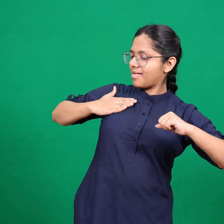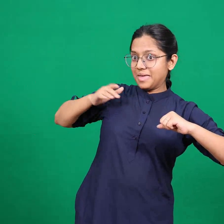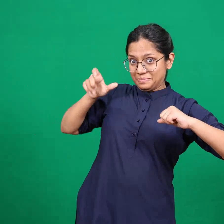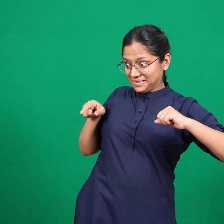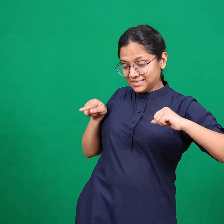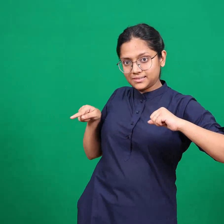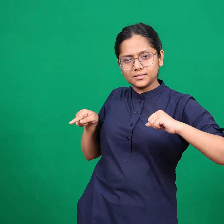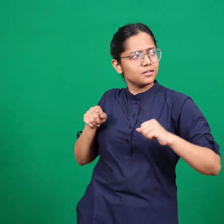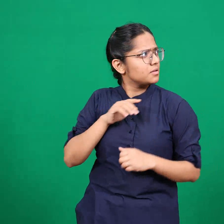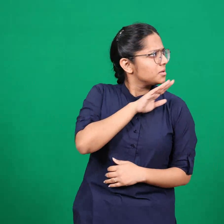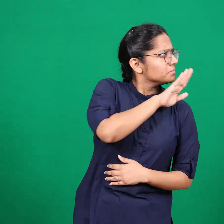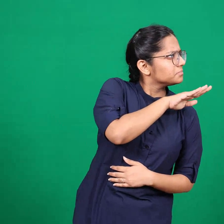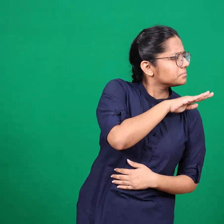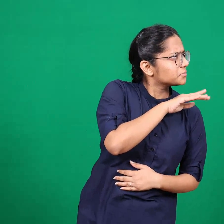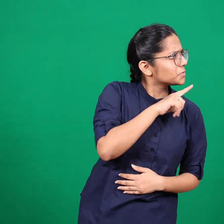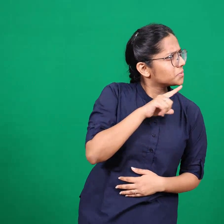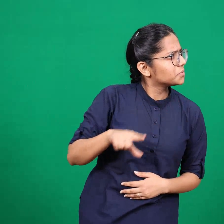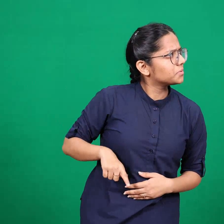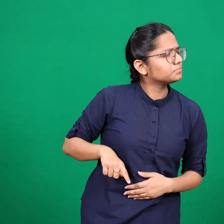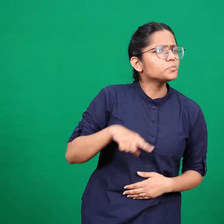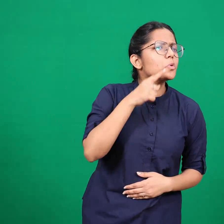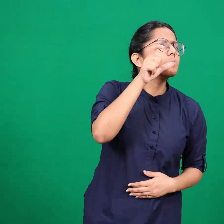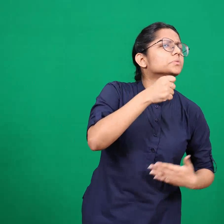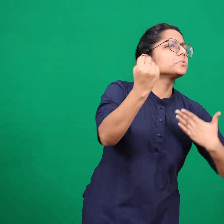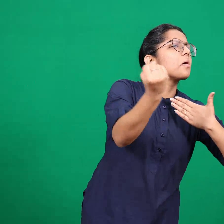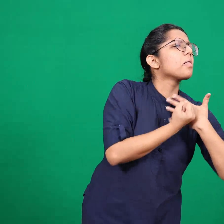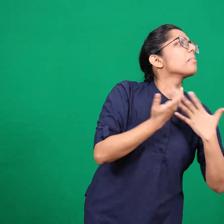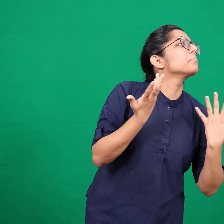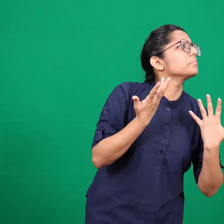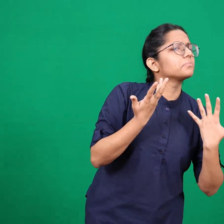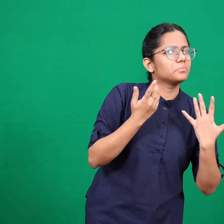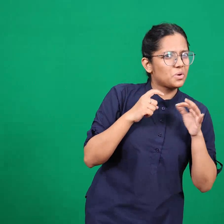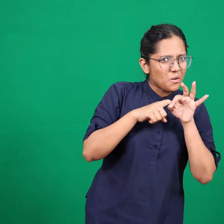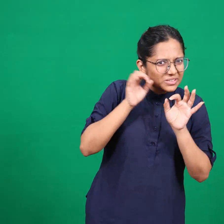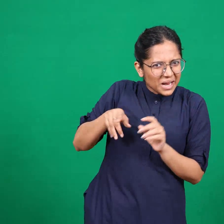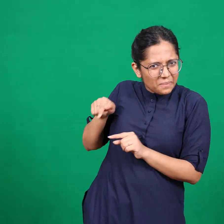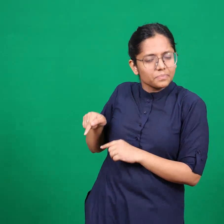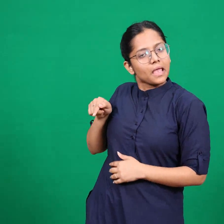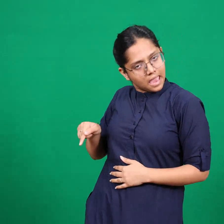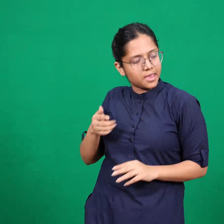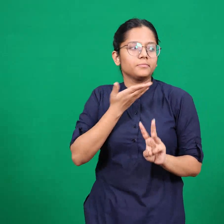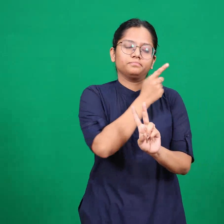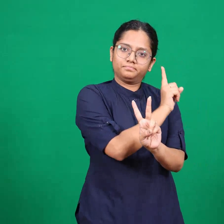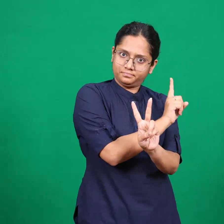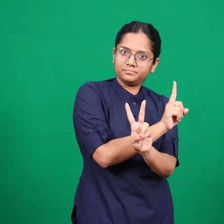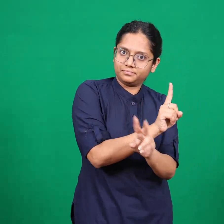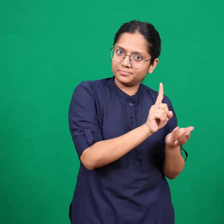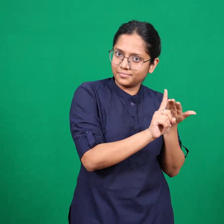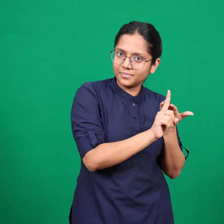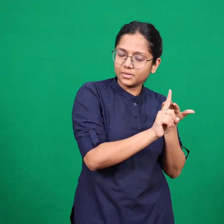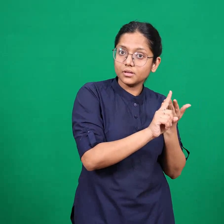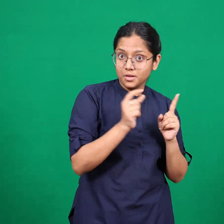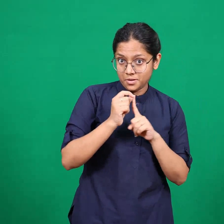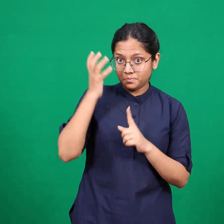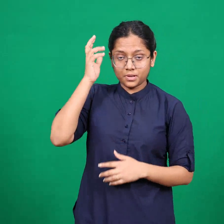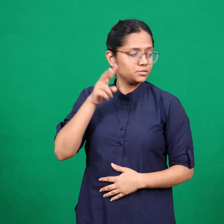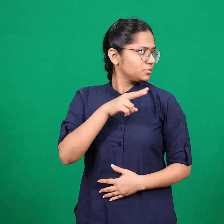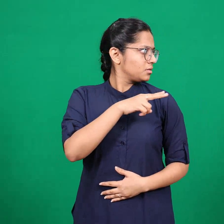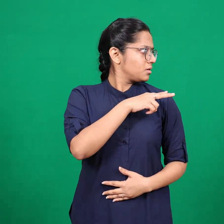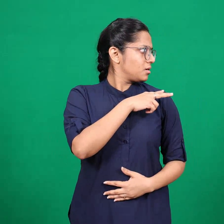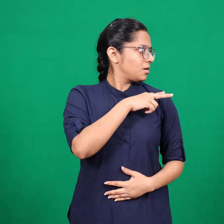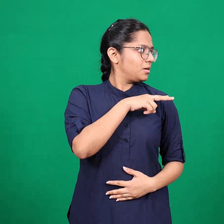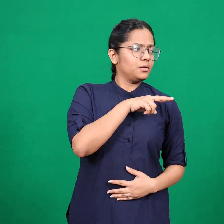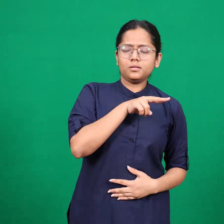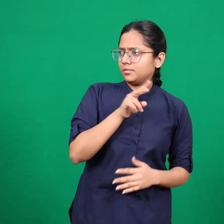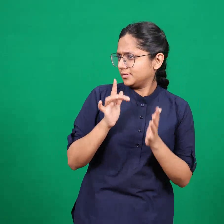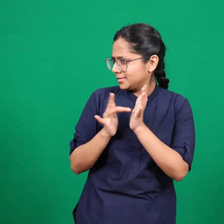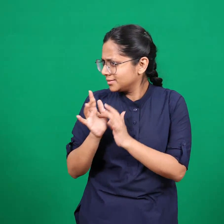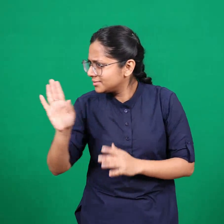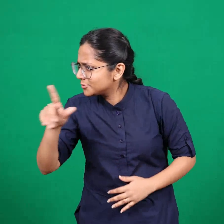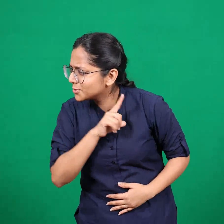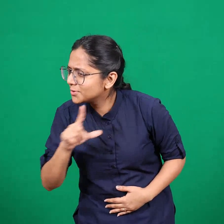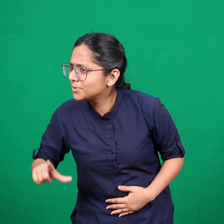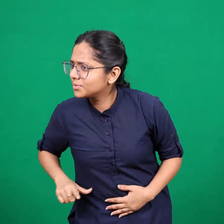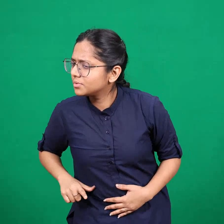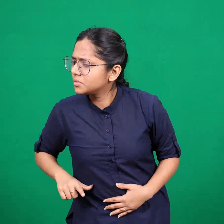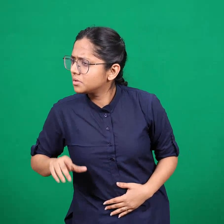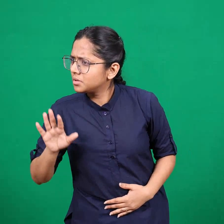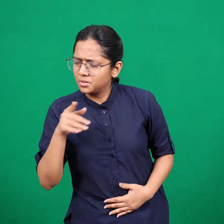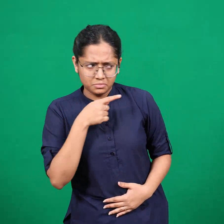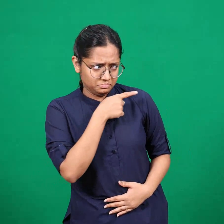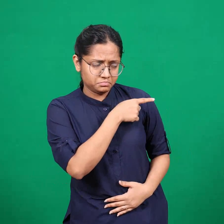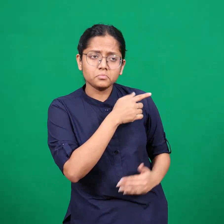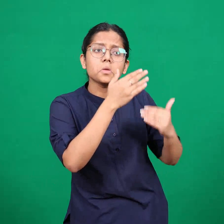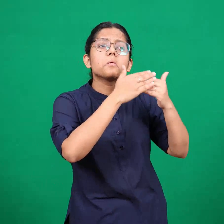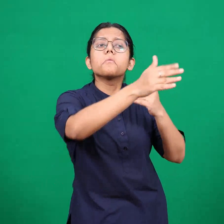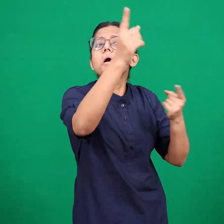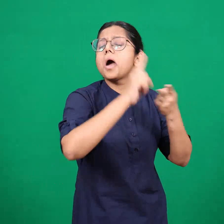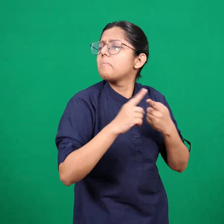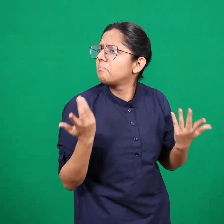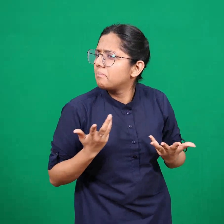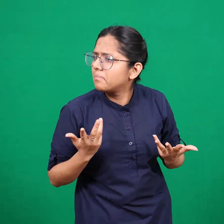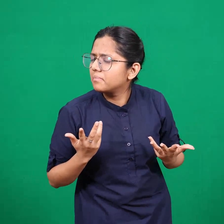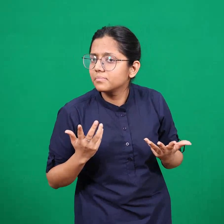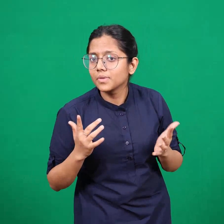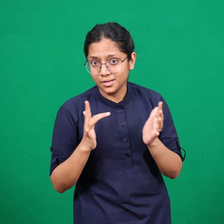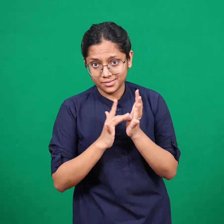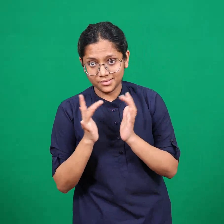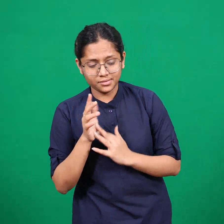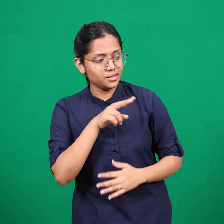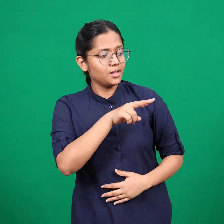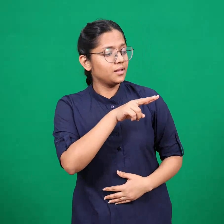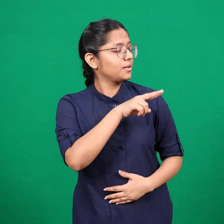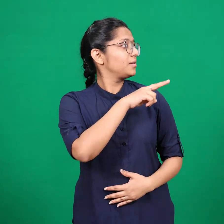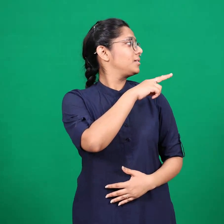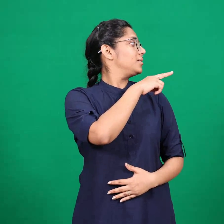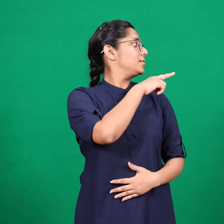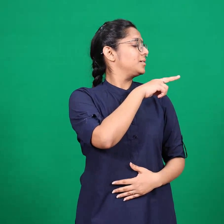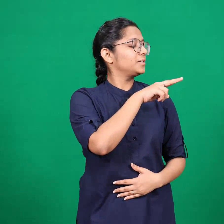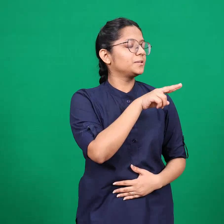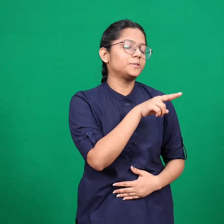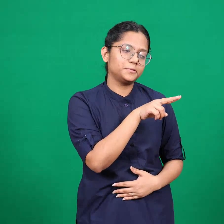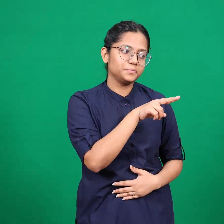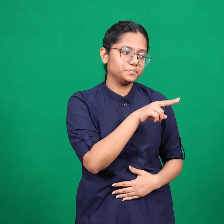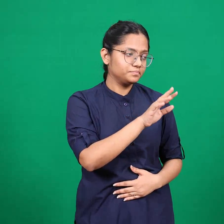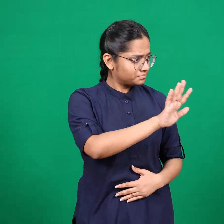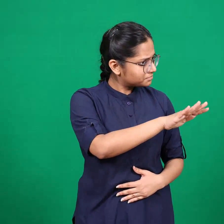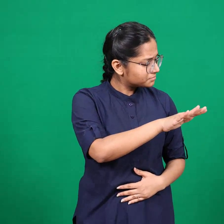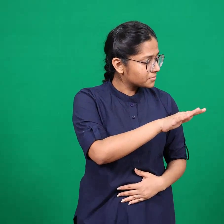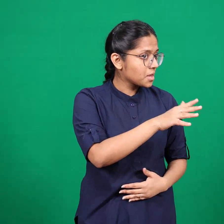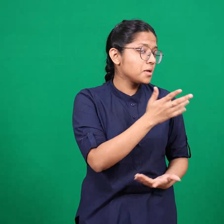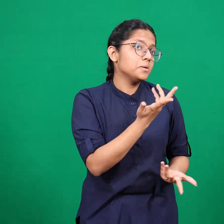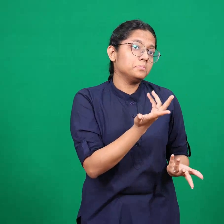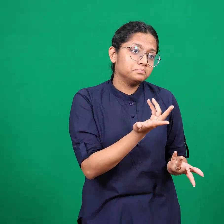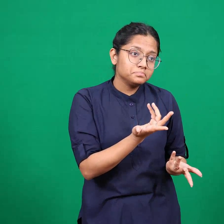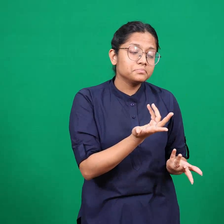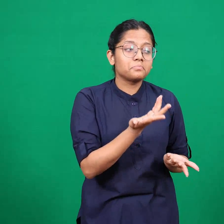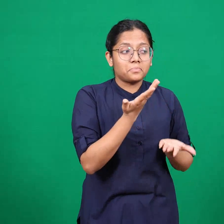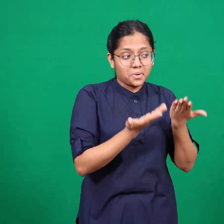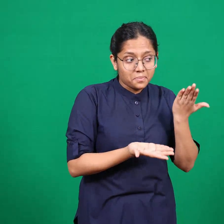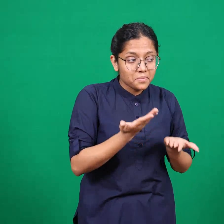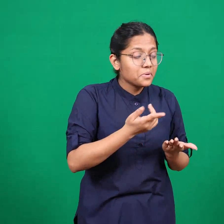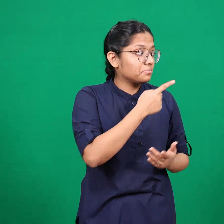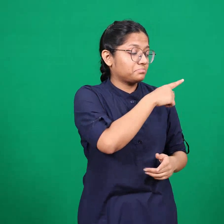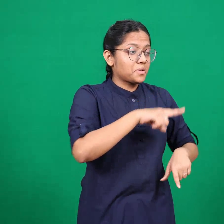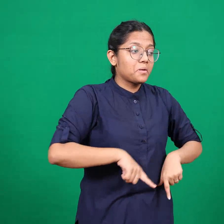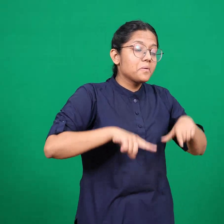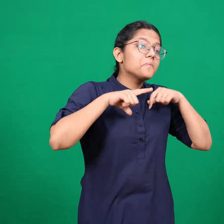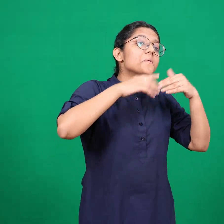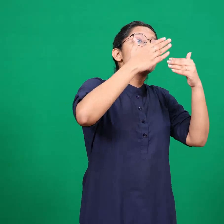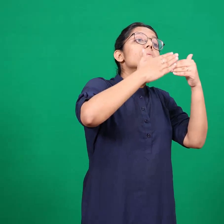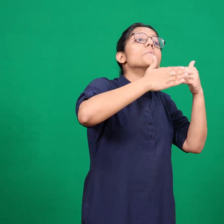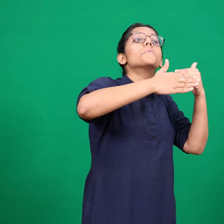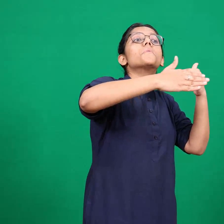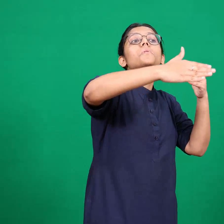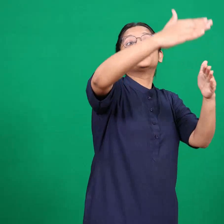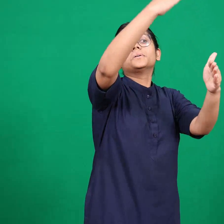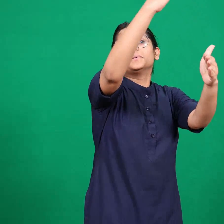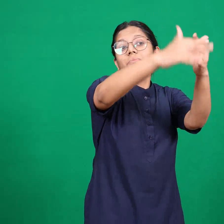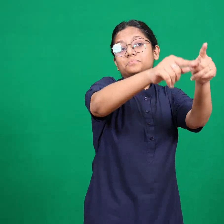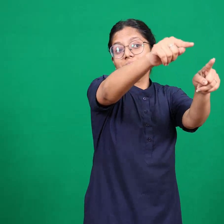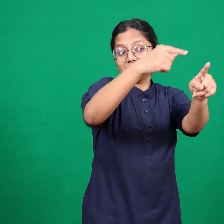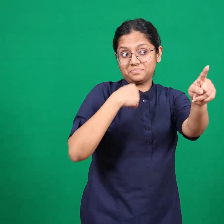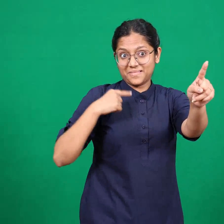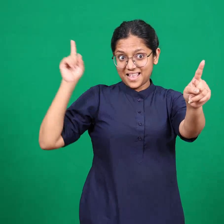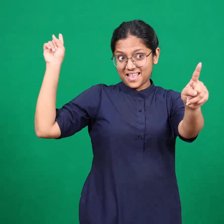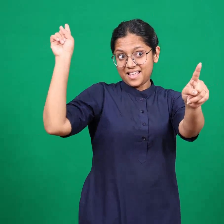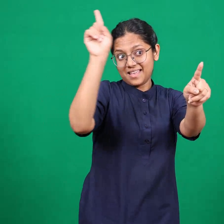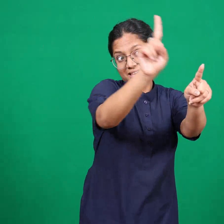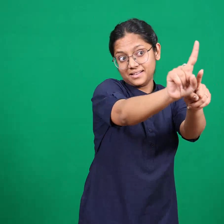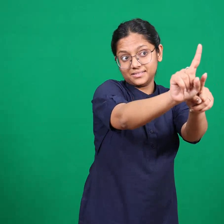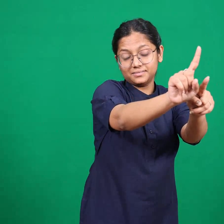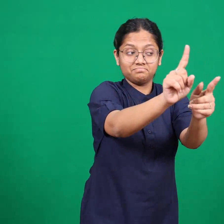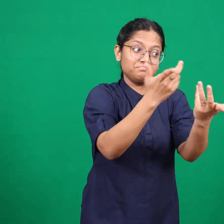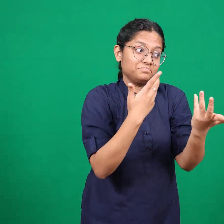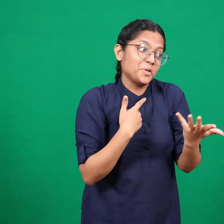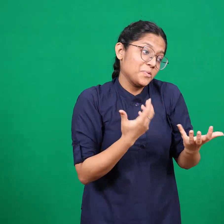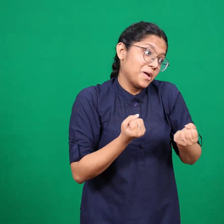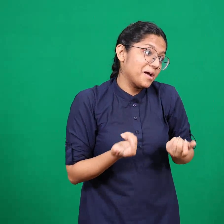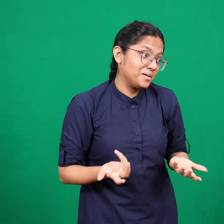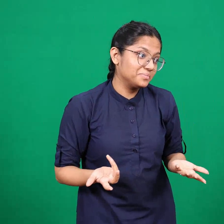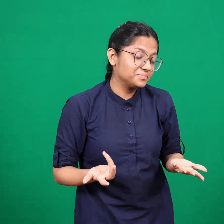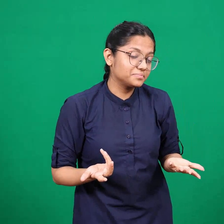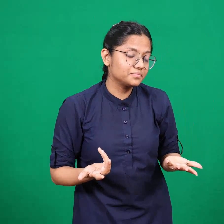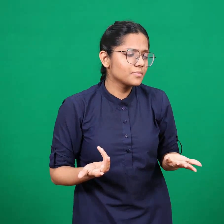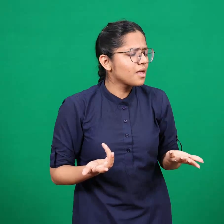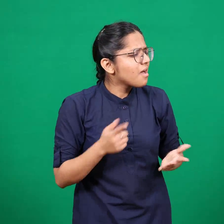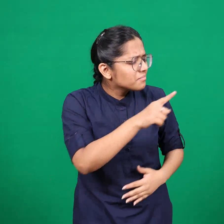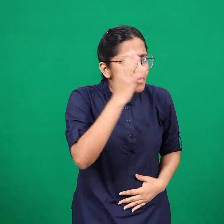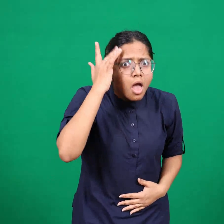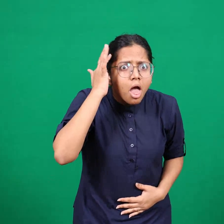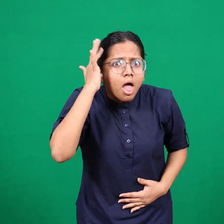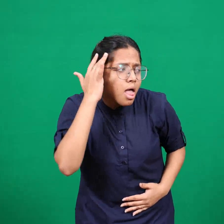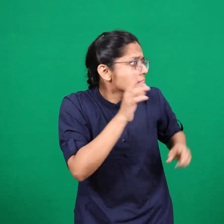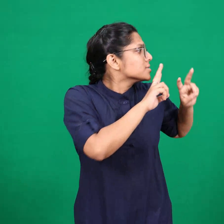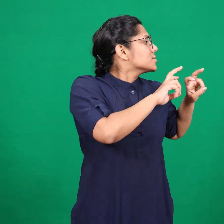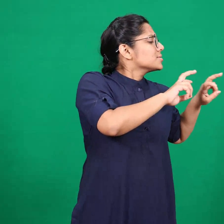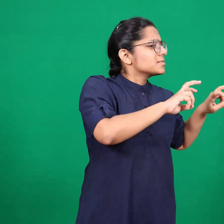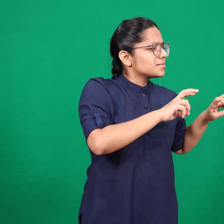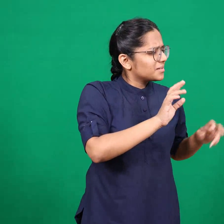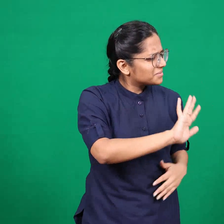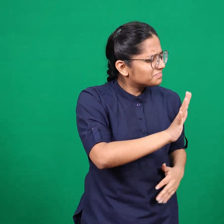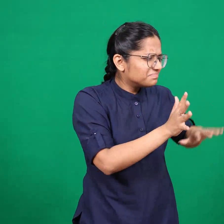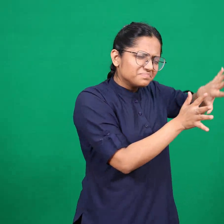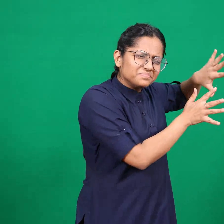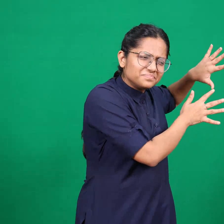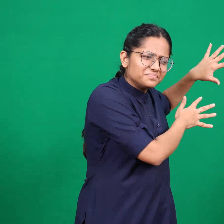When Peter saw him, he asked, "Lord, what about him?" Jesus answered, "If I want him to remain until I return, what is that to you?